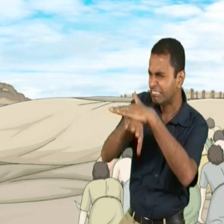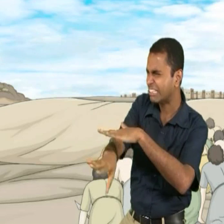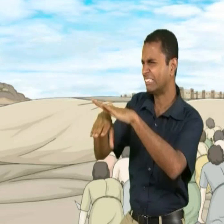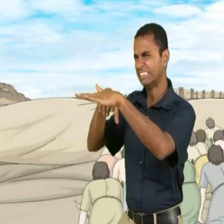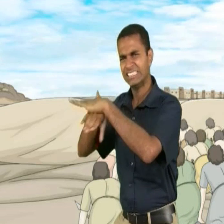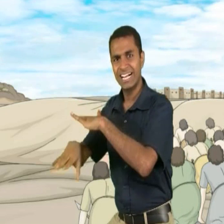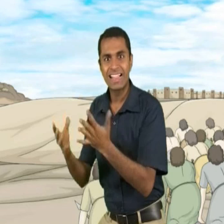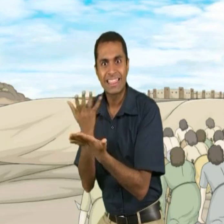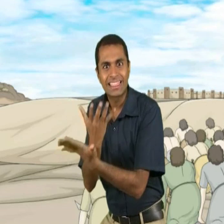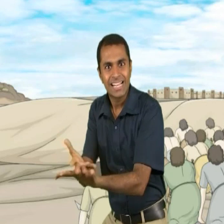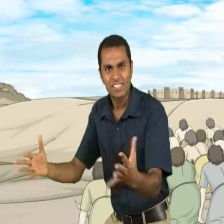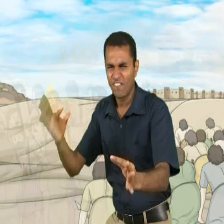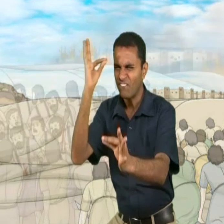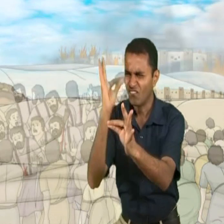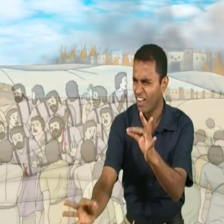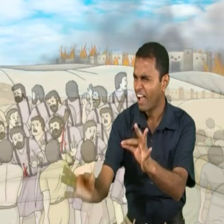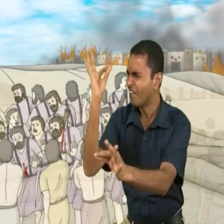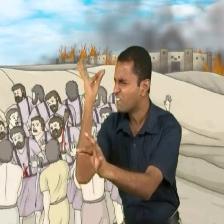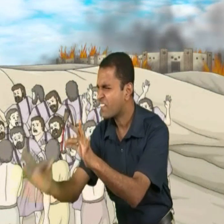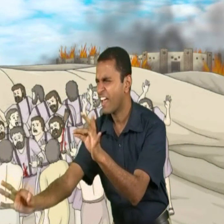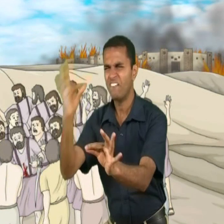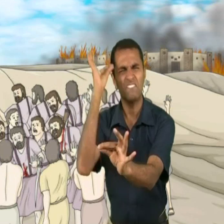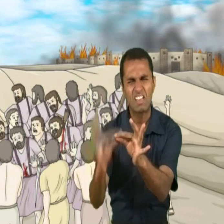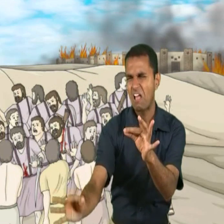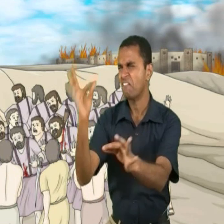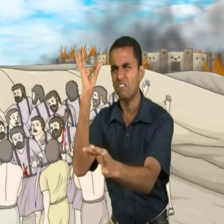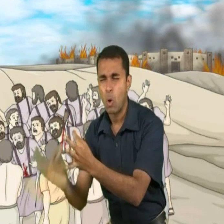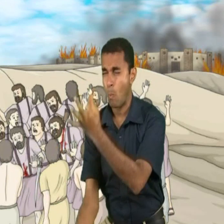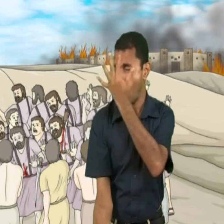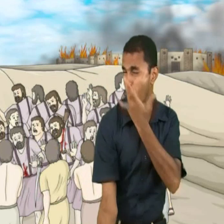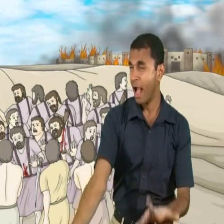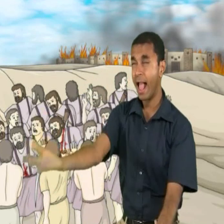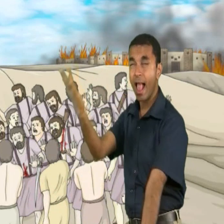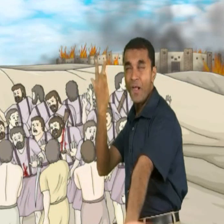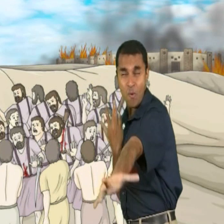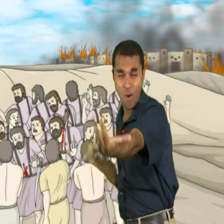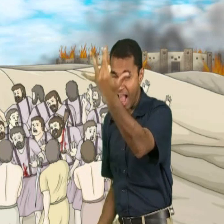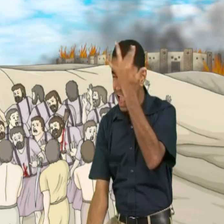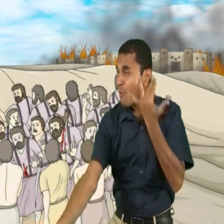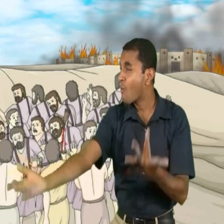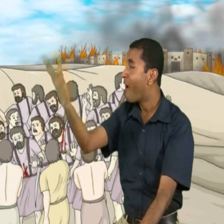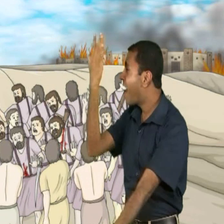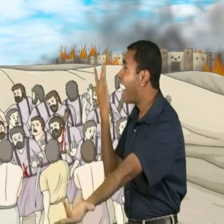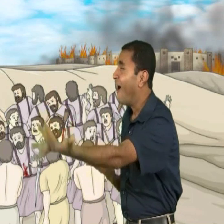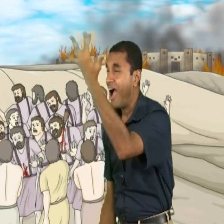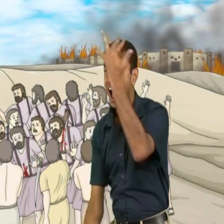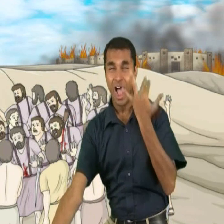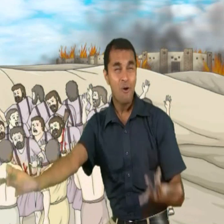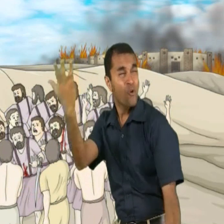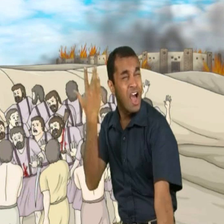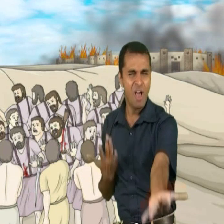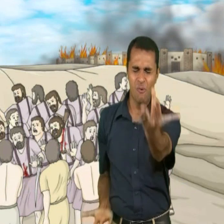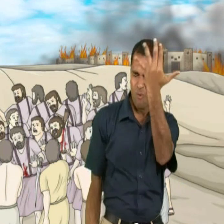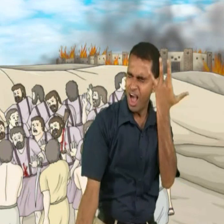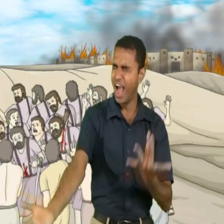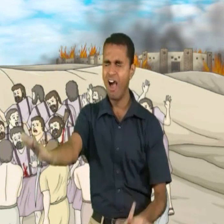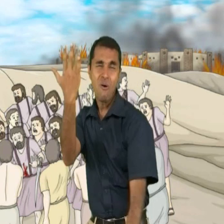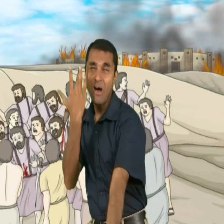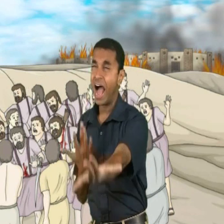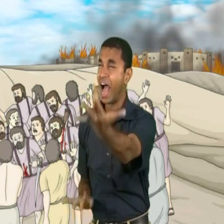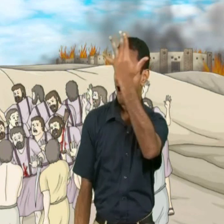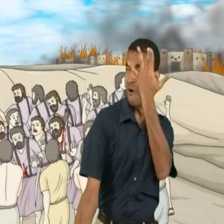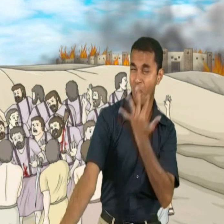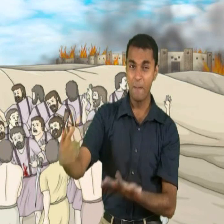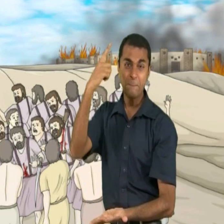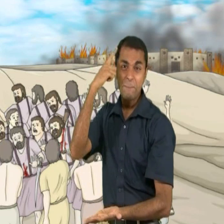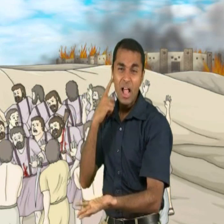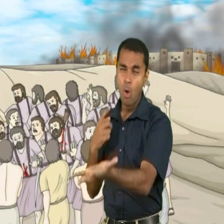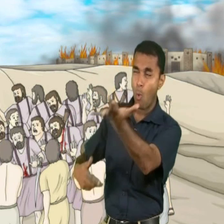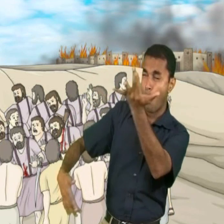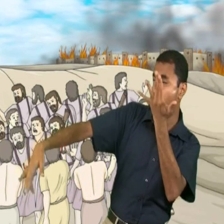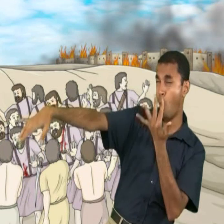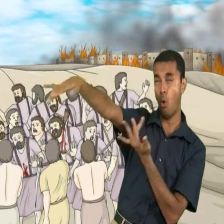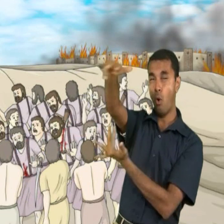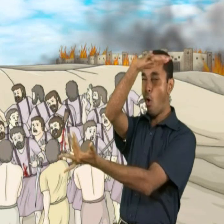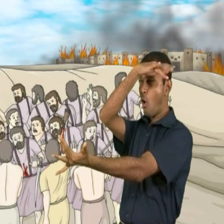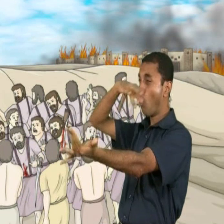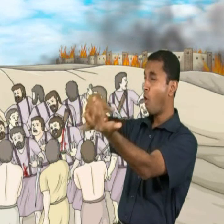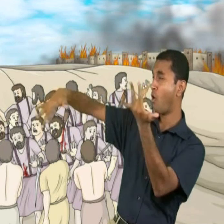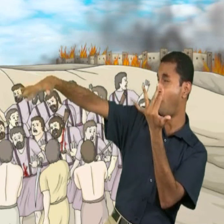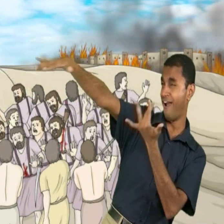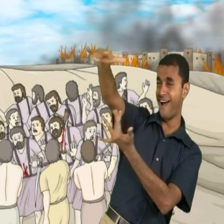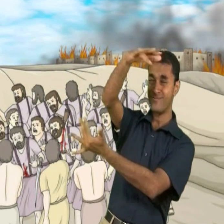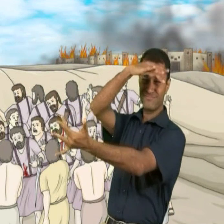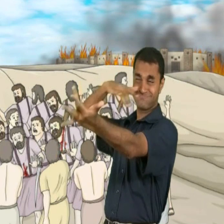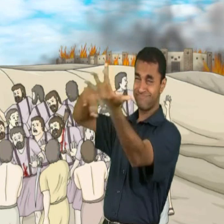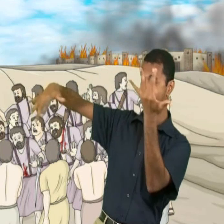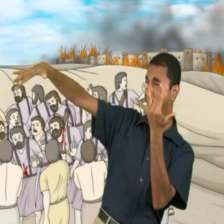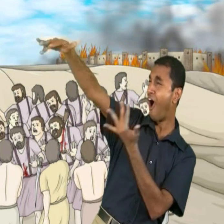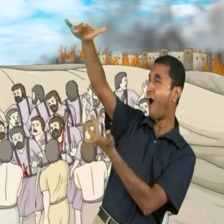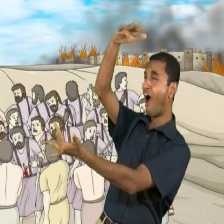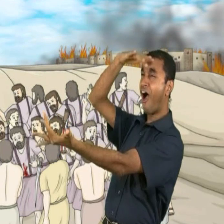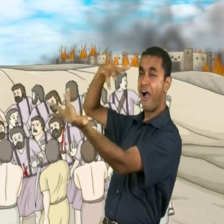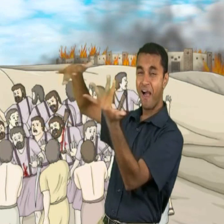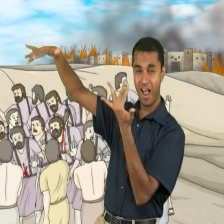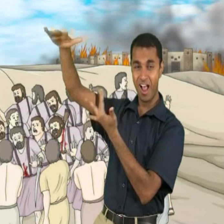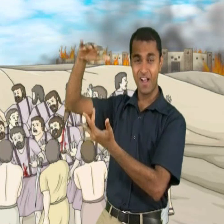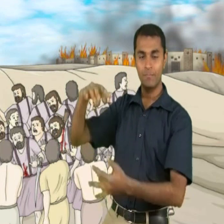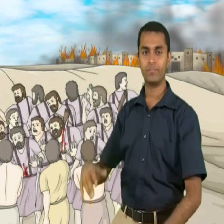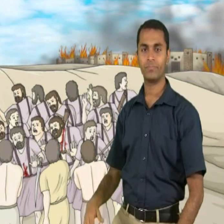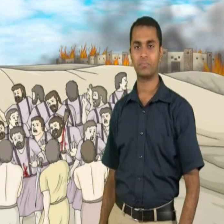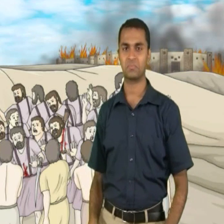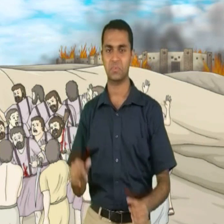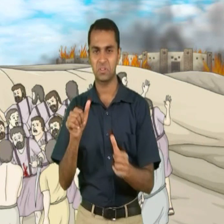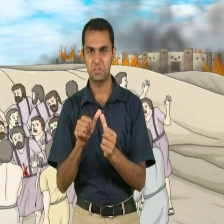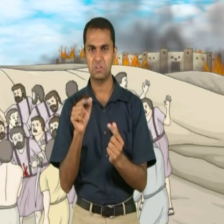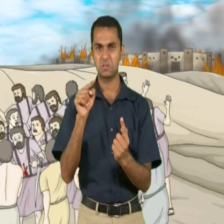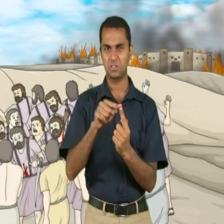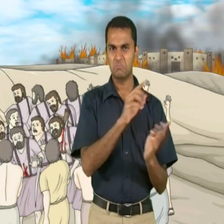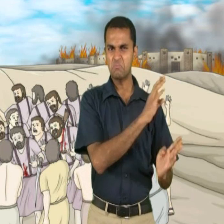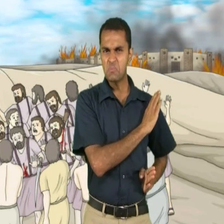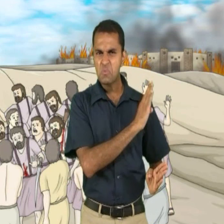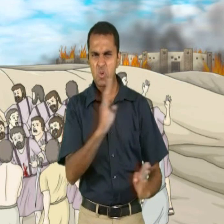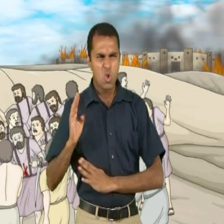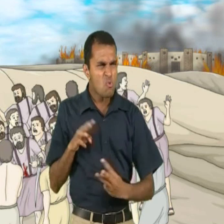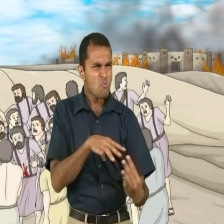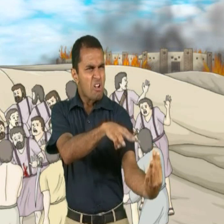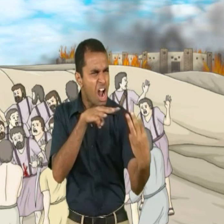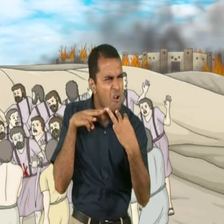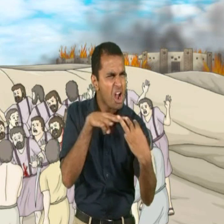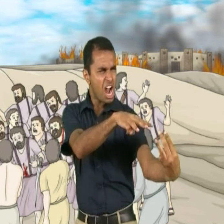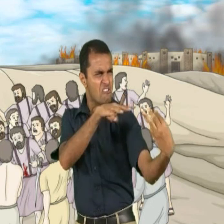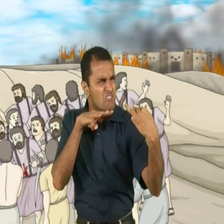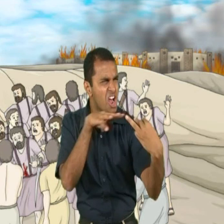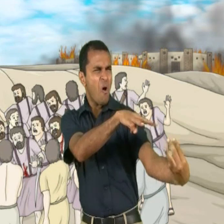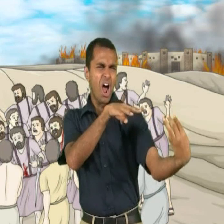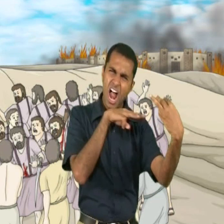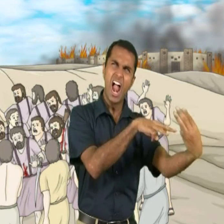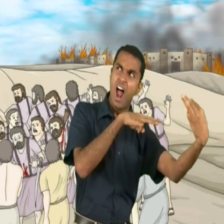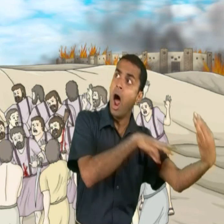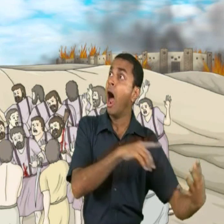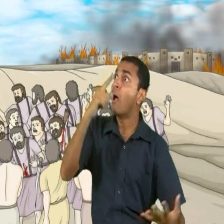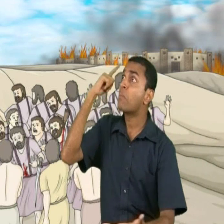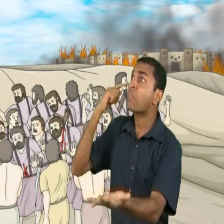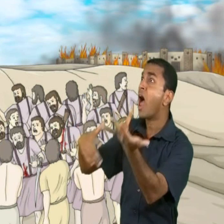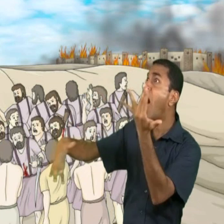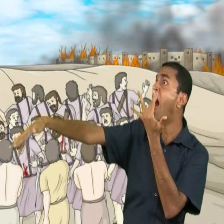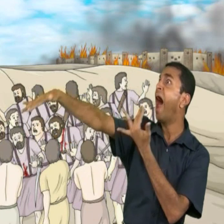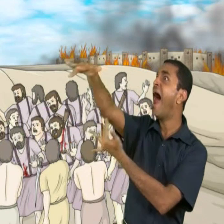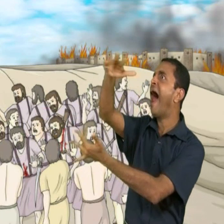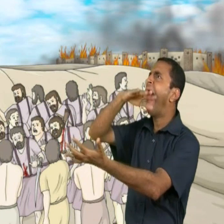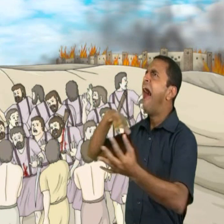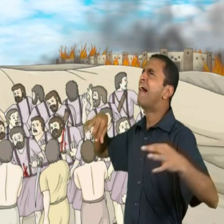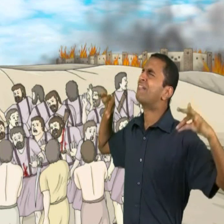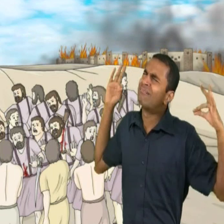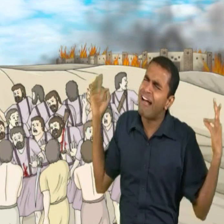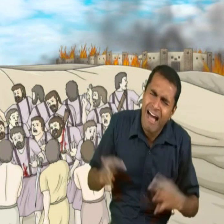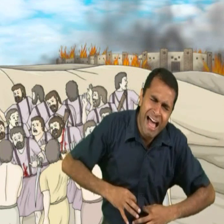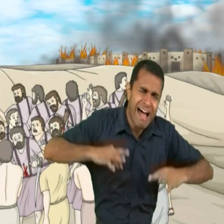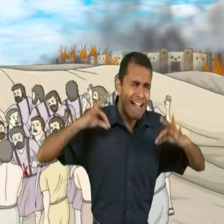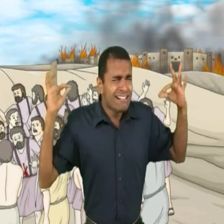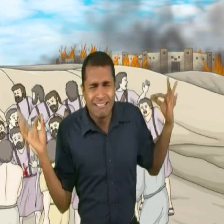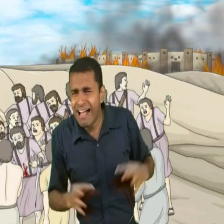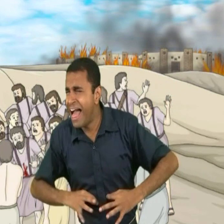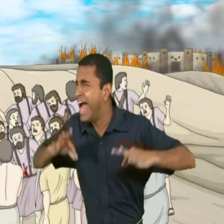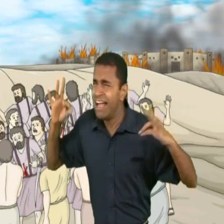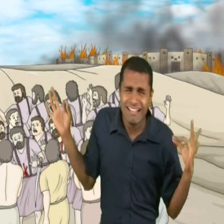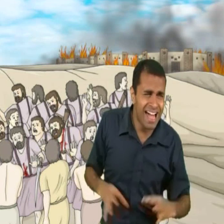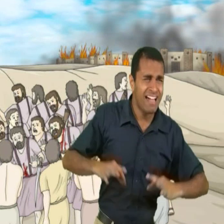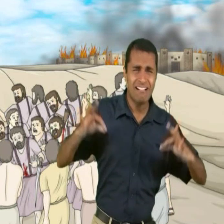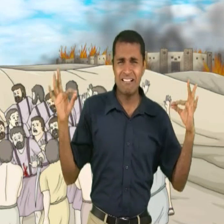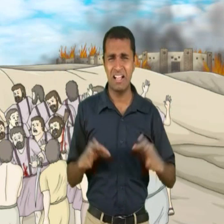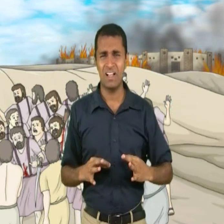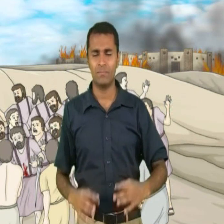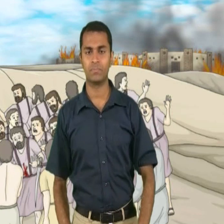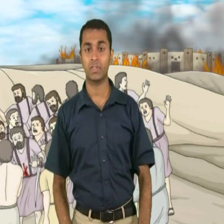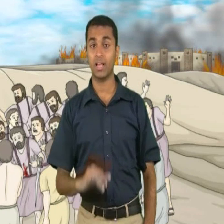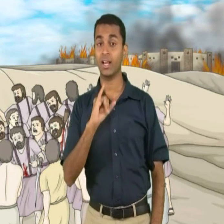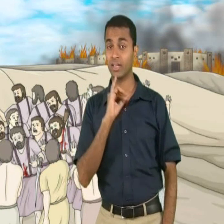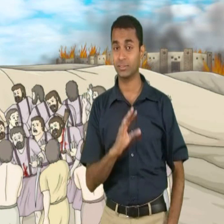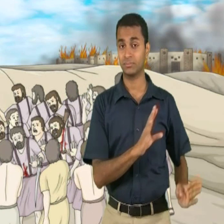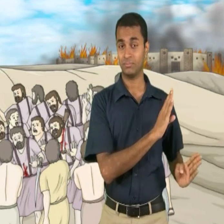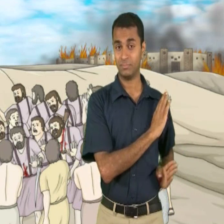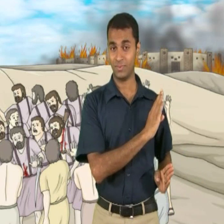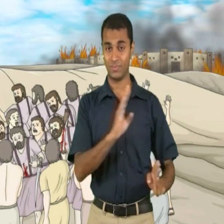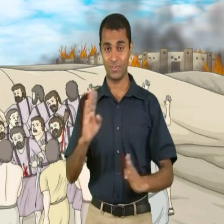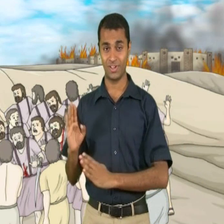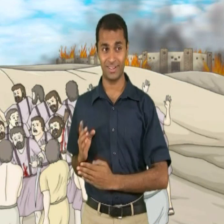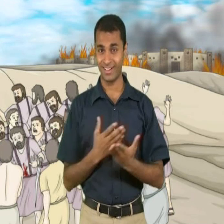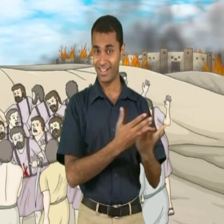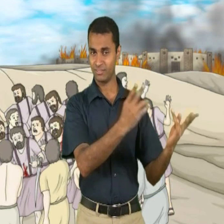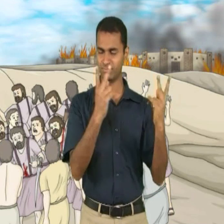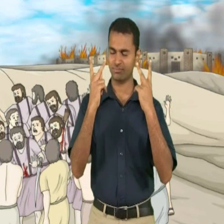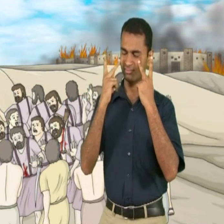When the men of Ai turned and looked back, the smoke of the city was rising into the sky. They could not escape in any direction, and the troops who had fled to the wilderness now became the pursuers.